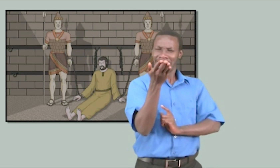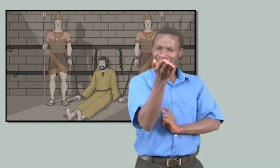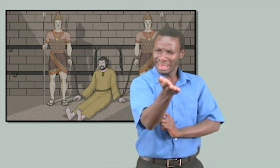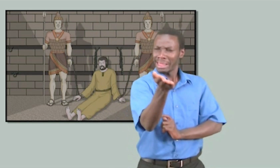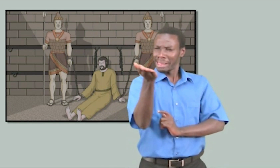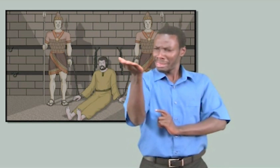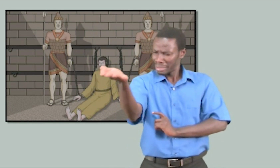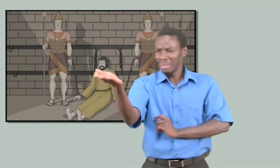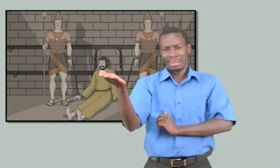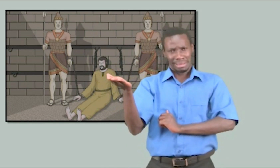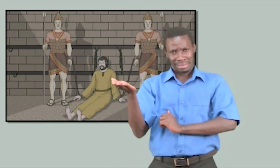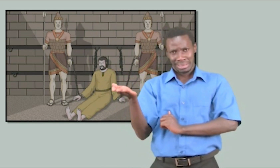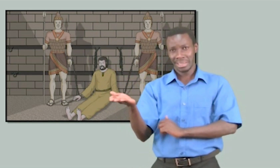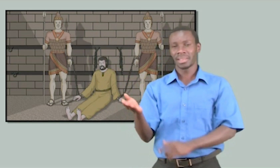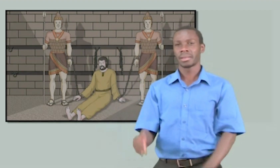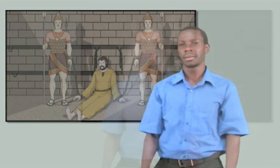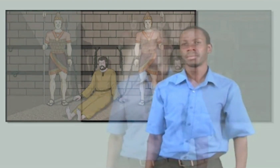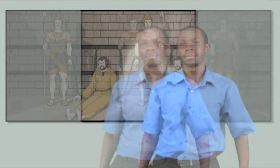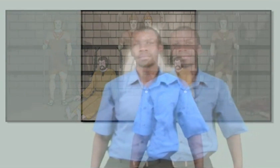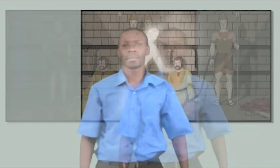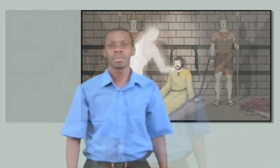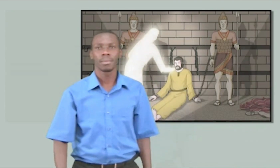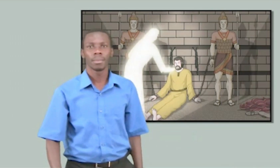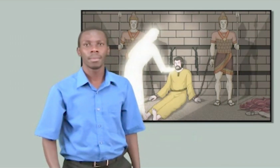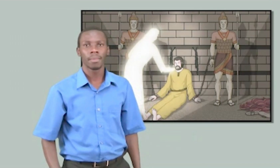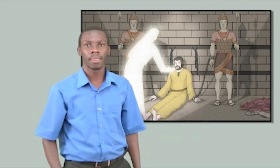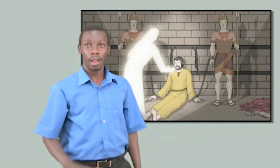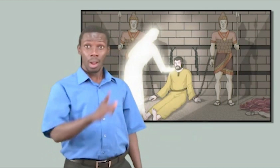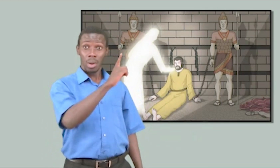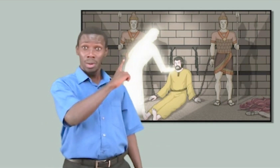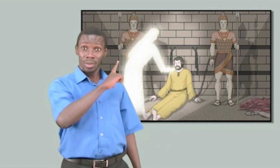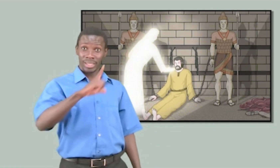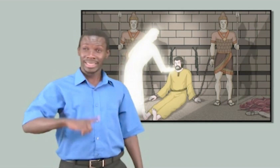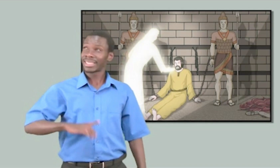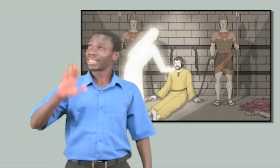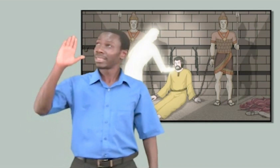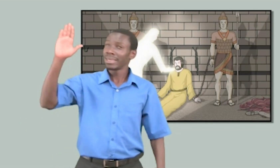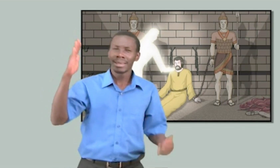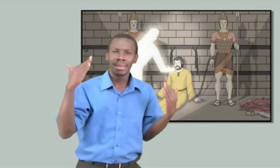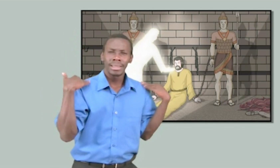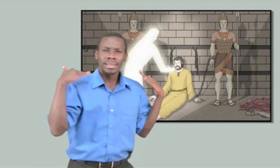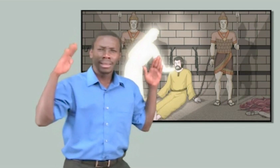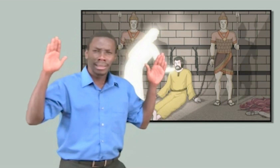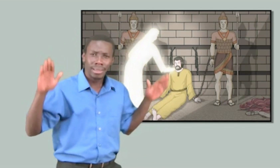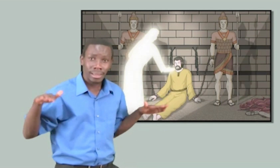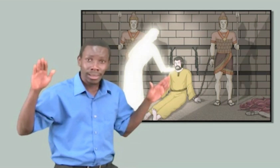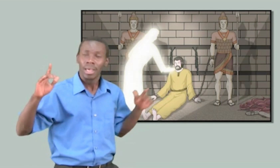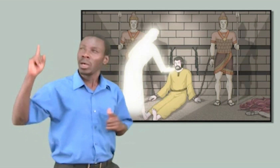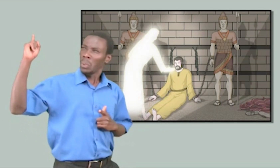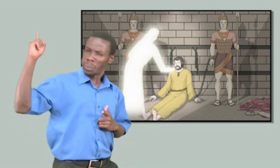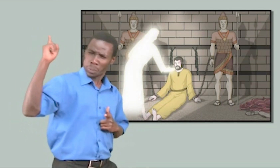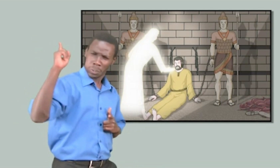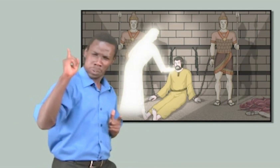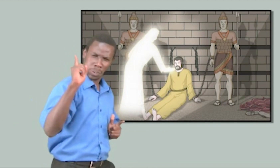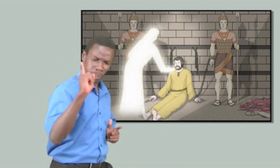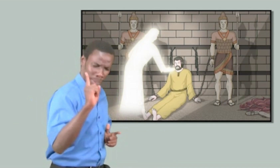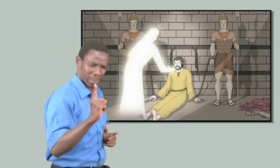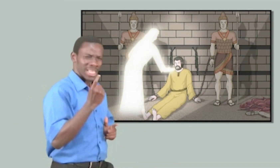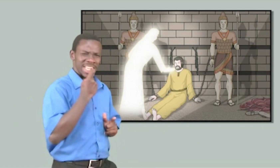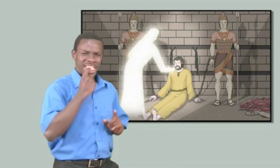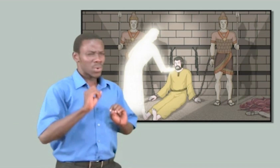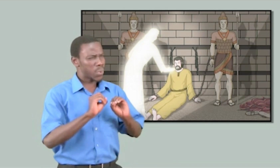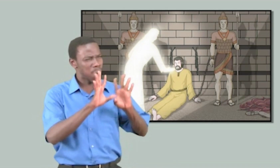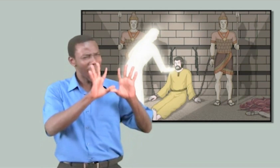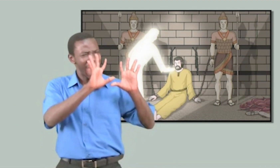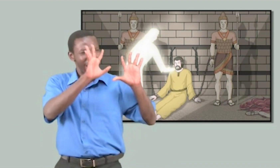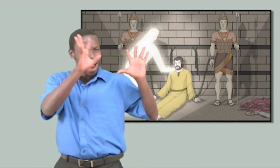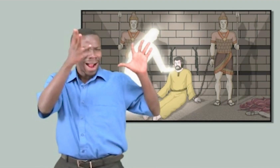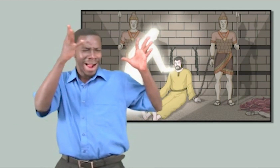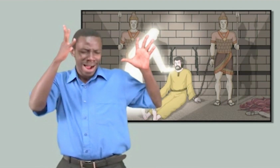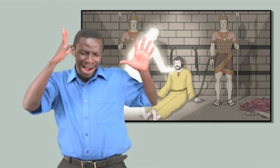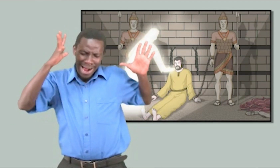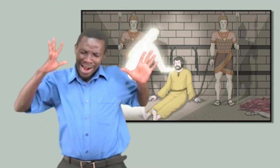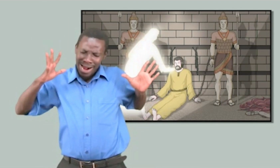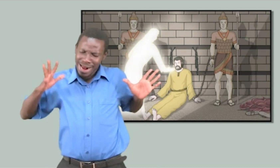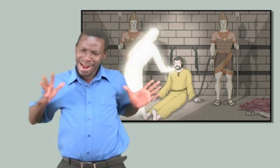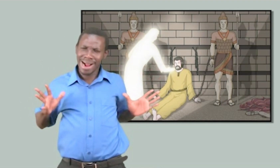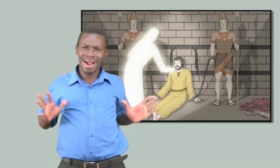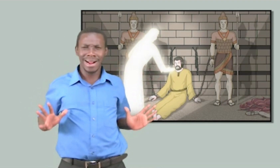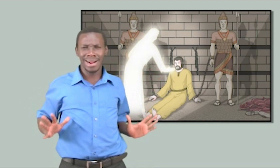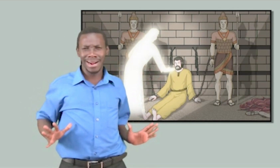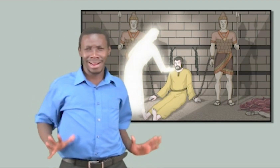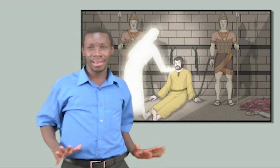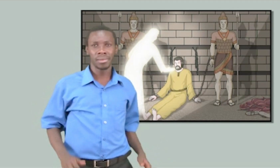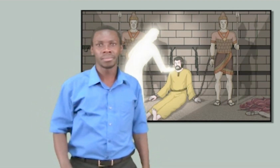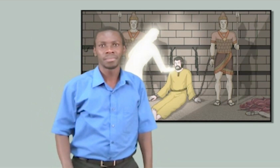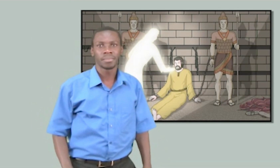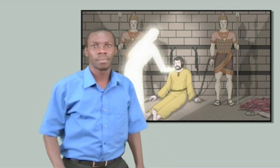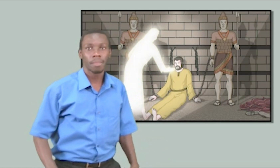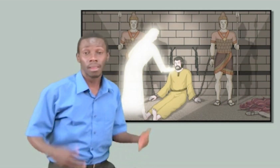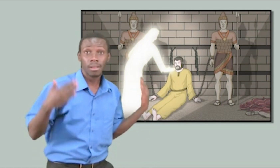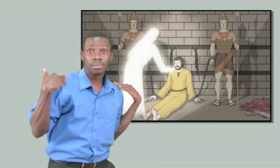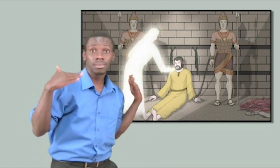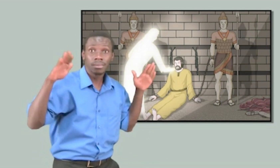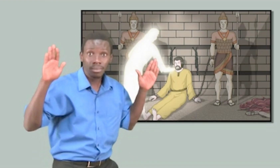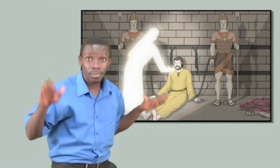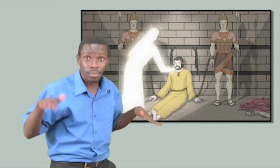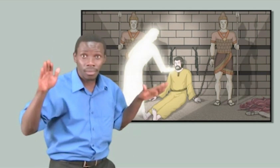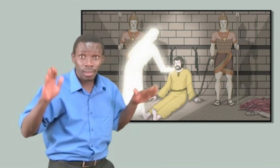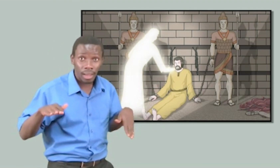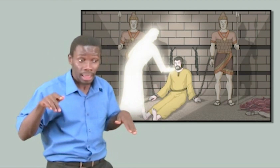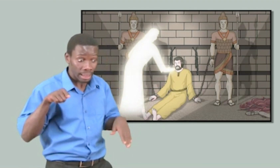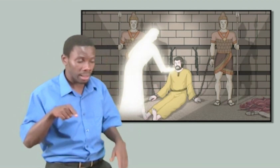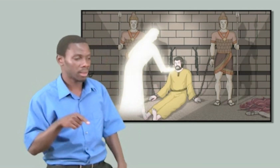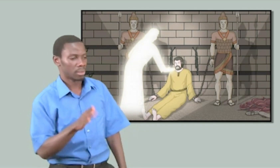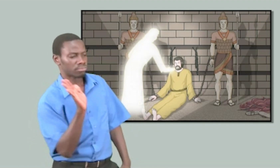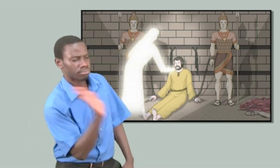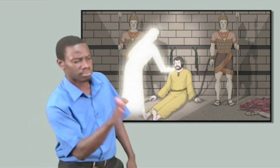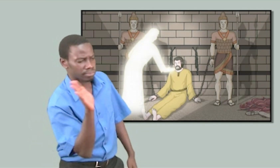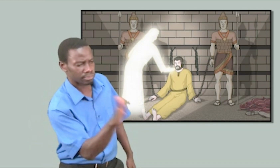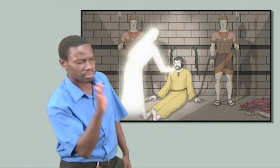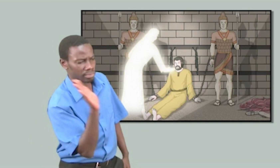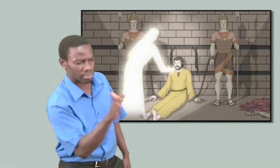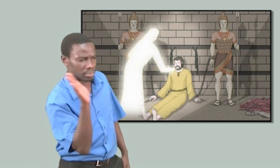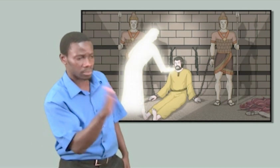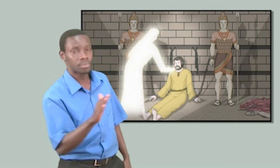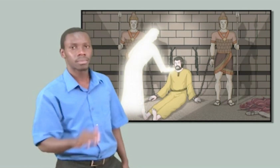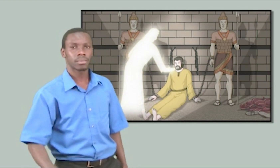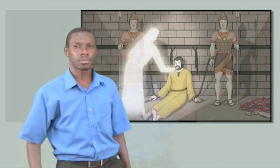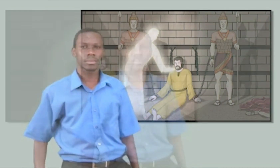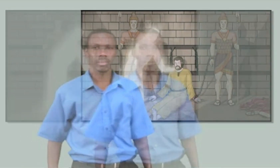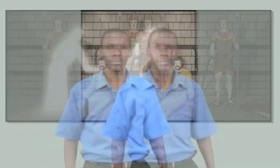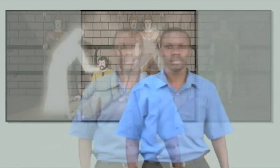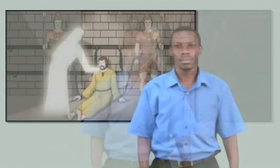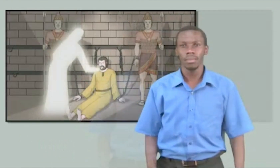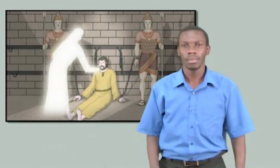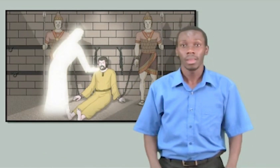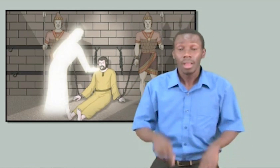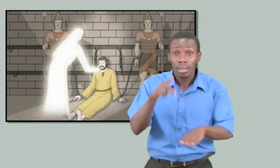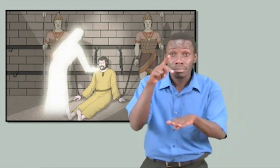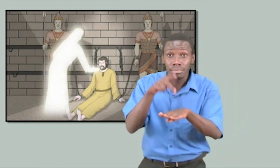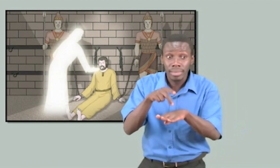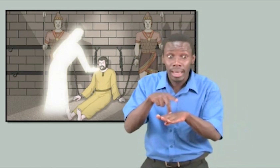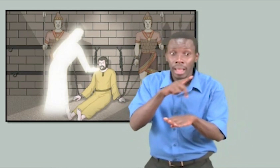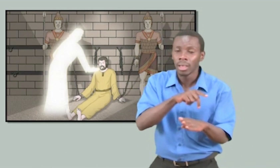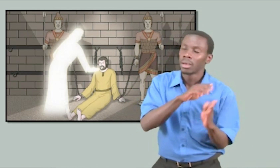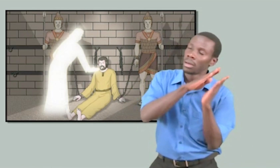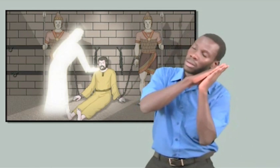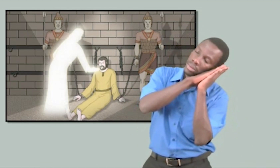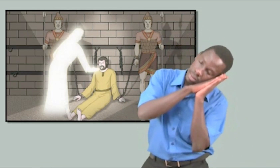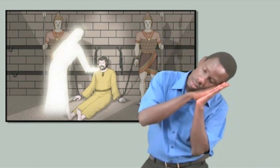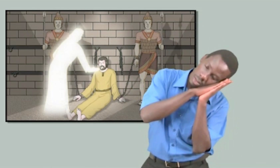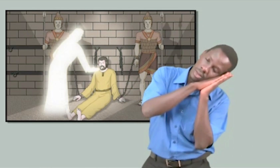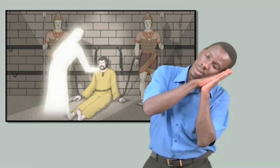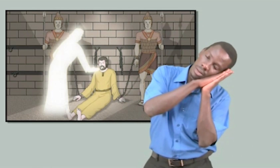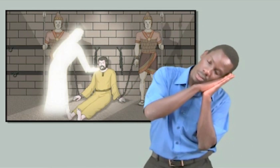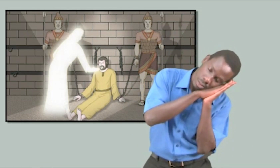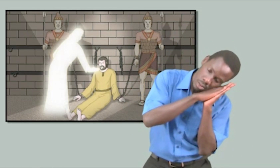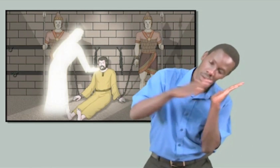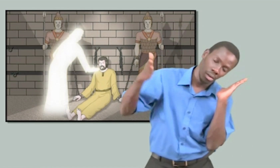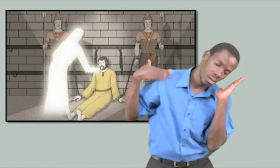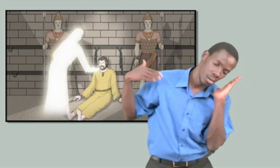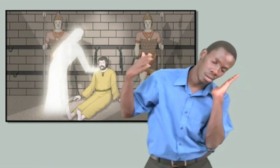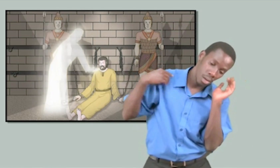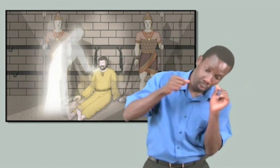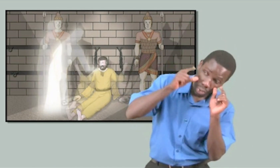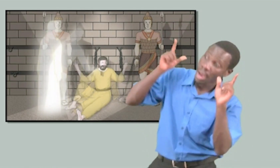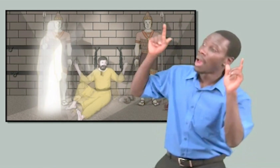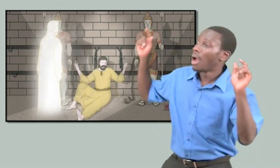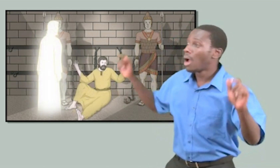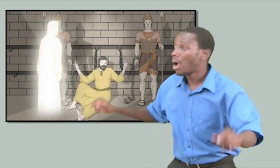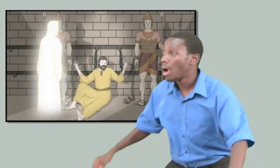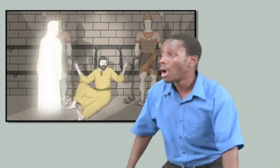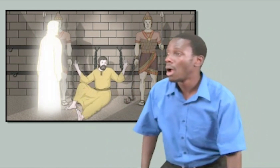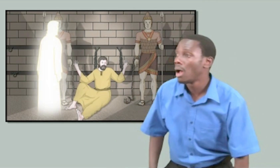Suddenly an angel of the Lord appeared and a light shone in the cell. He tapped Peter on the side and woke him up, saying, “Get up quickly.”